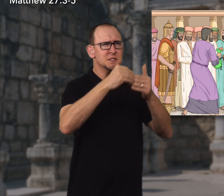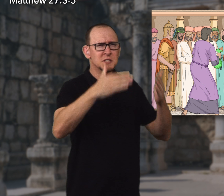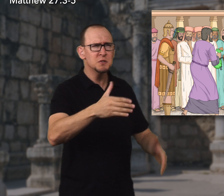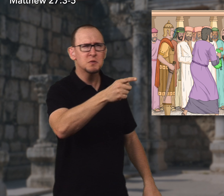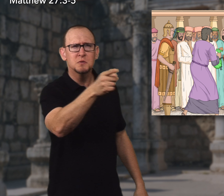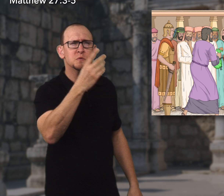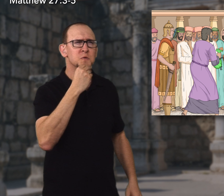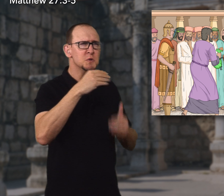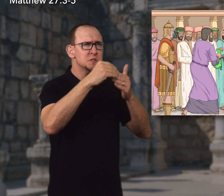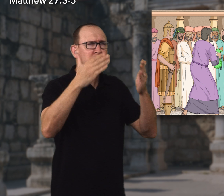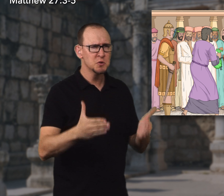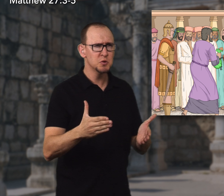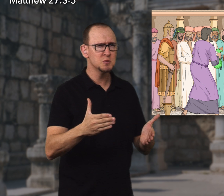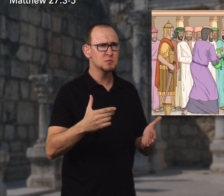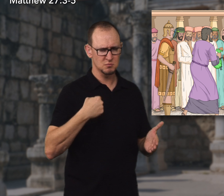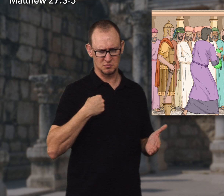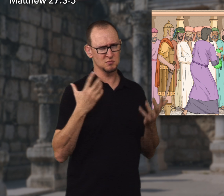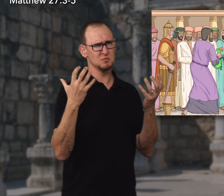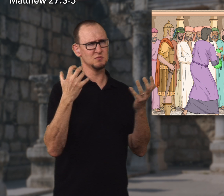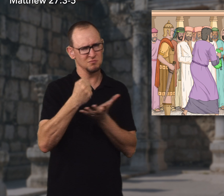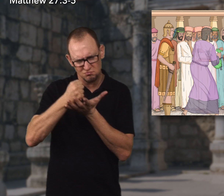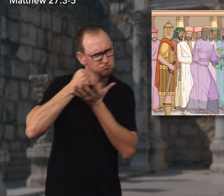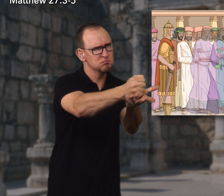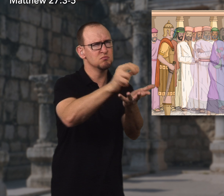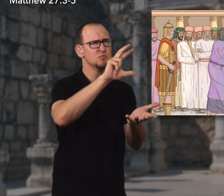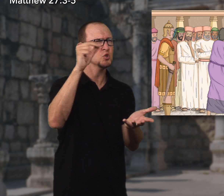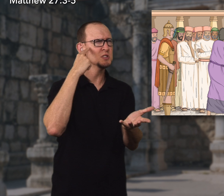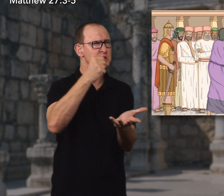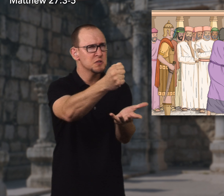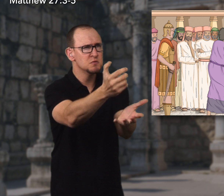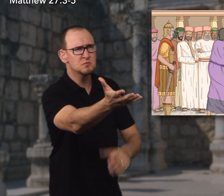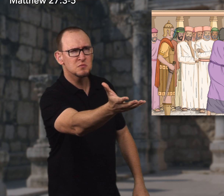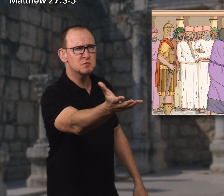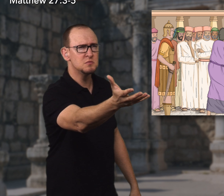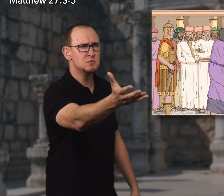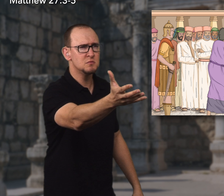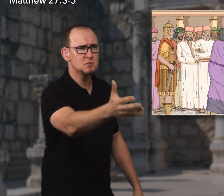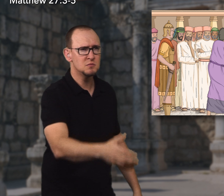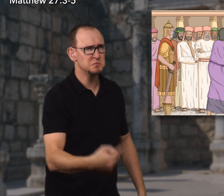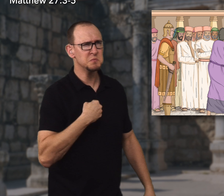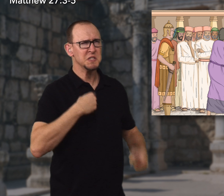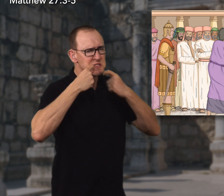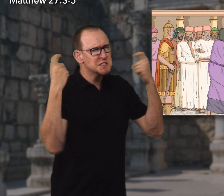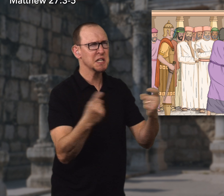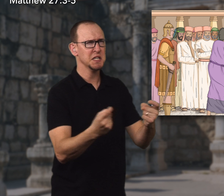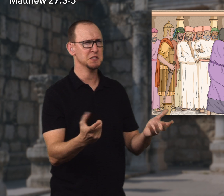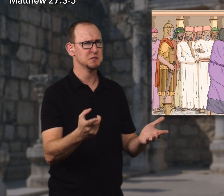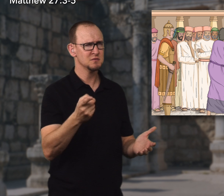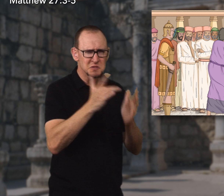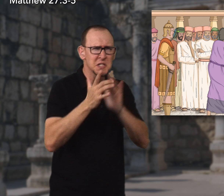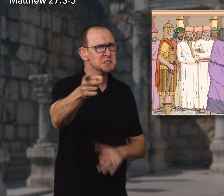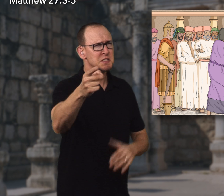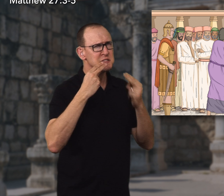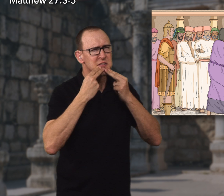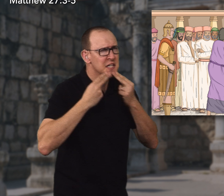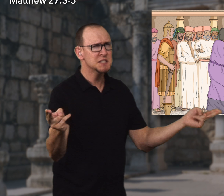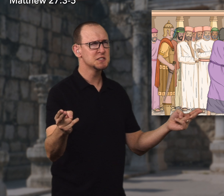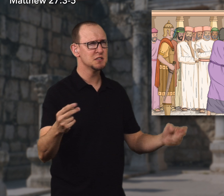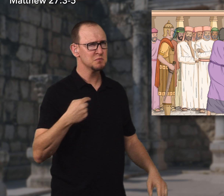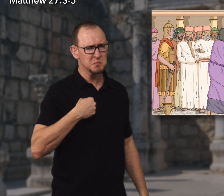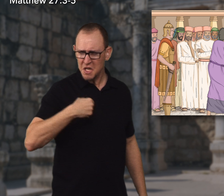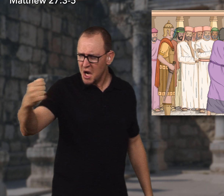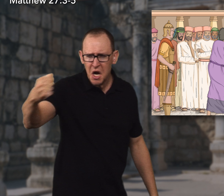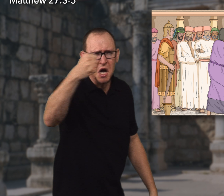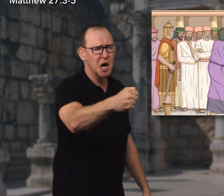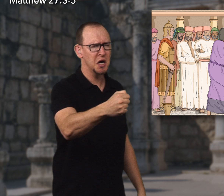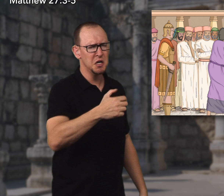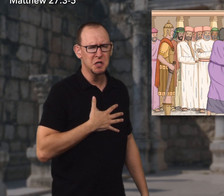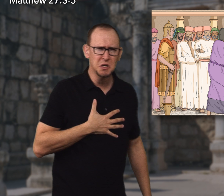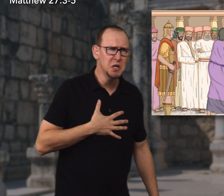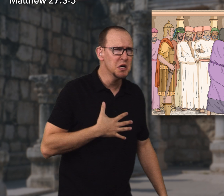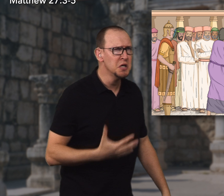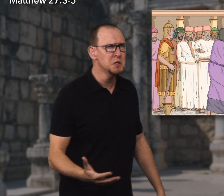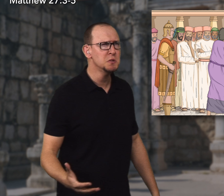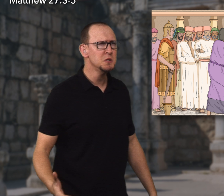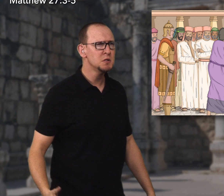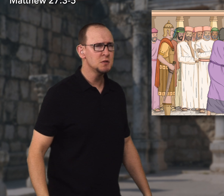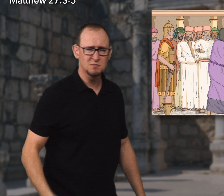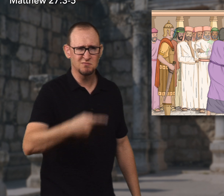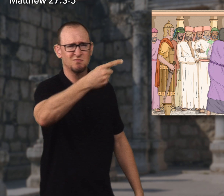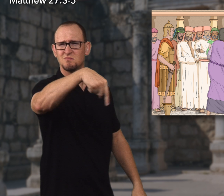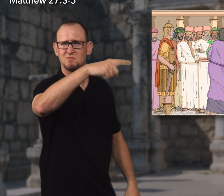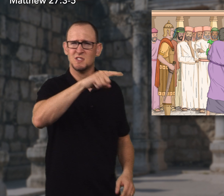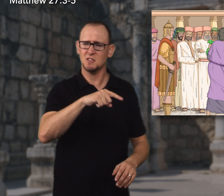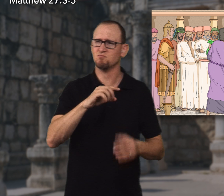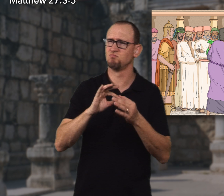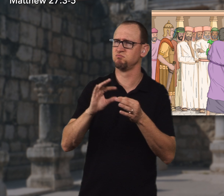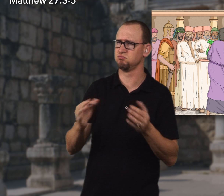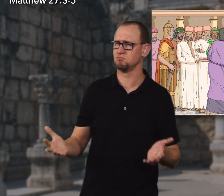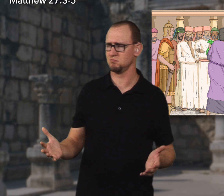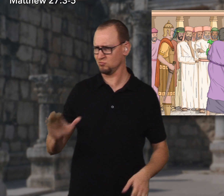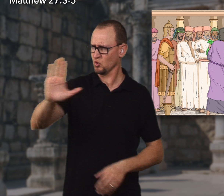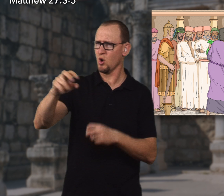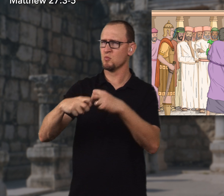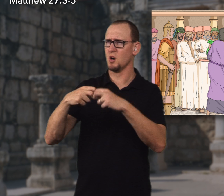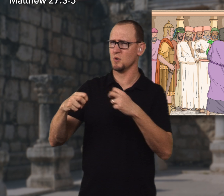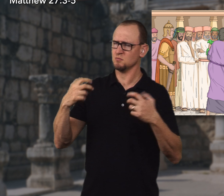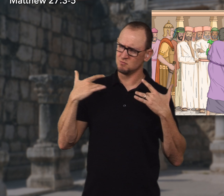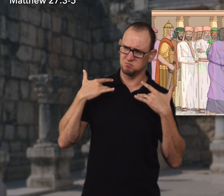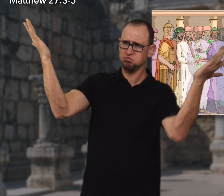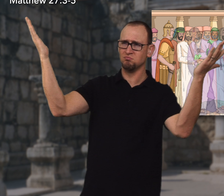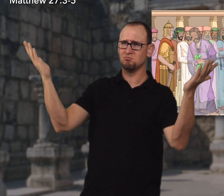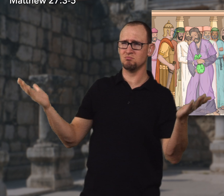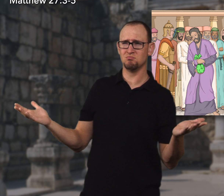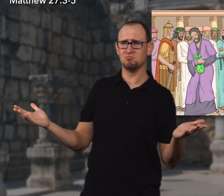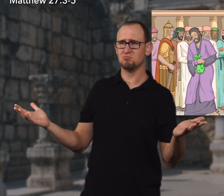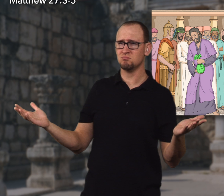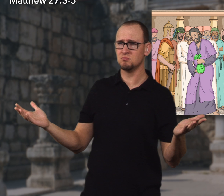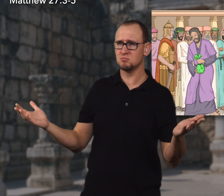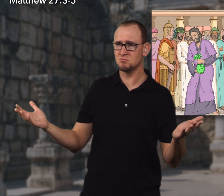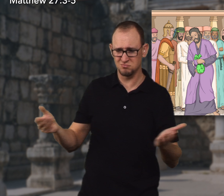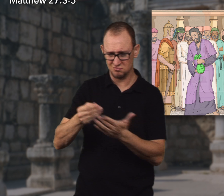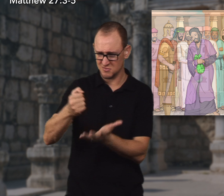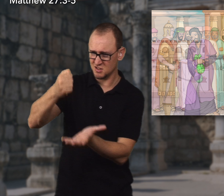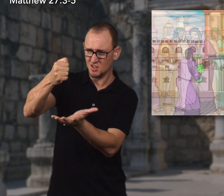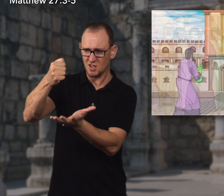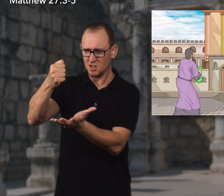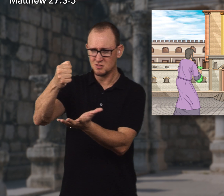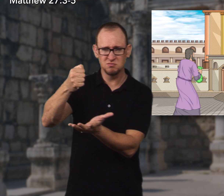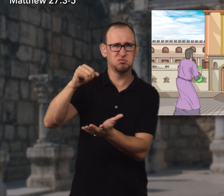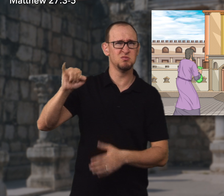“I have sinned by betraying innocent blood,” he said. “What is that to us?” they replied. “You bear the responsibility.”